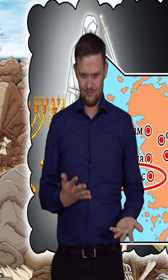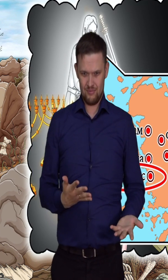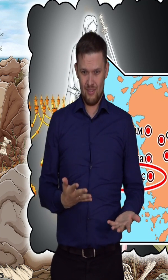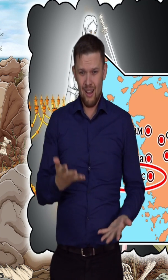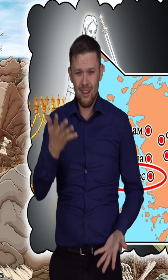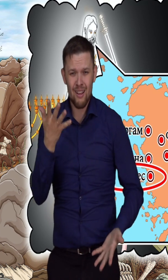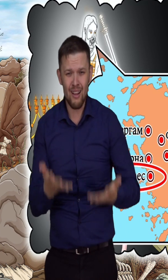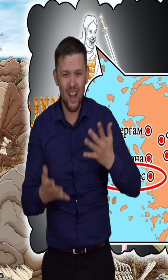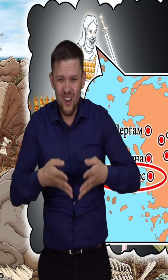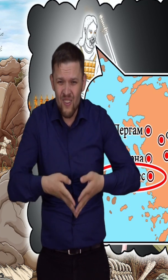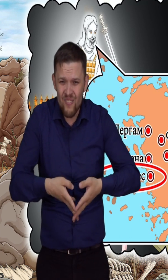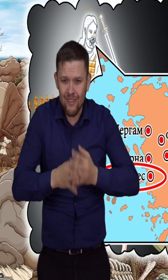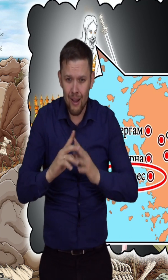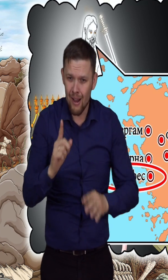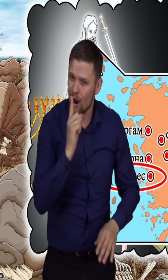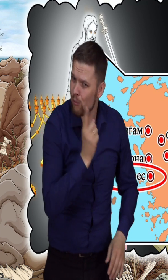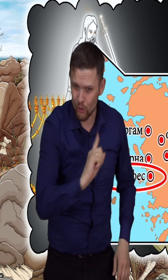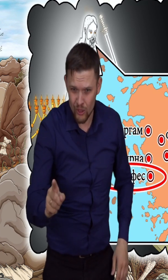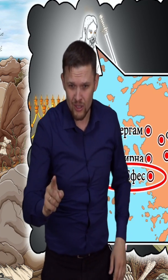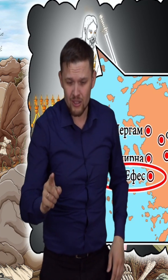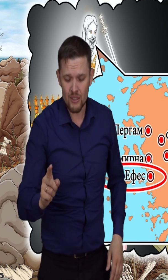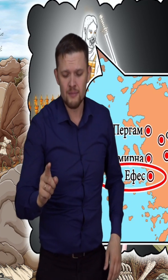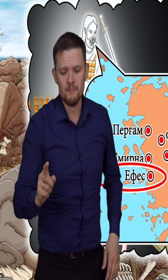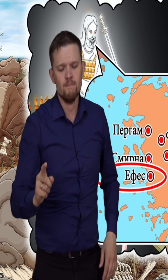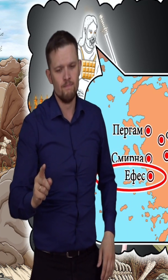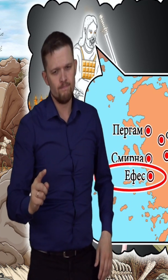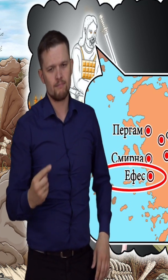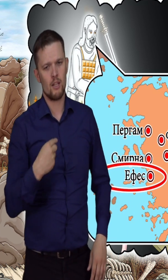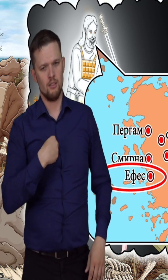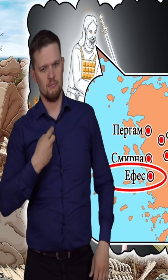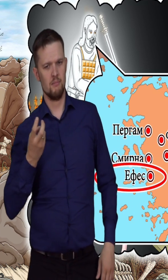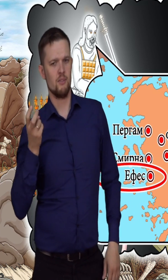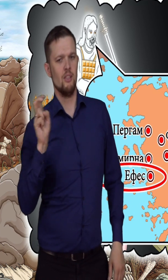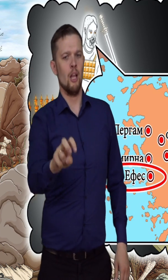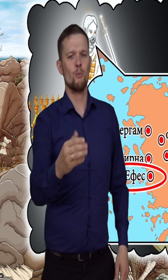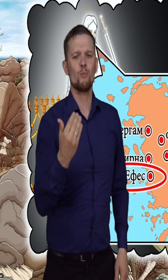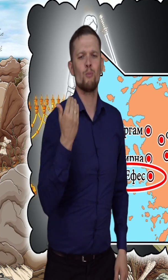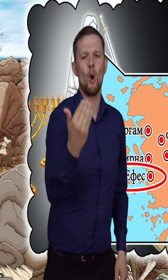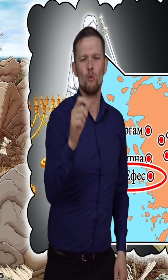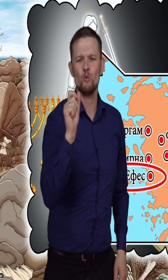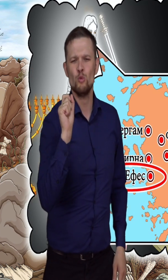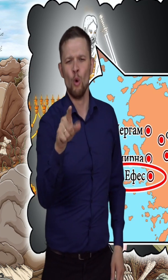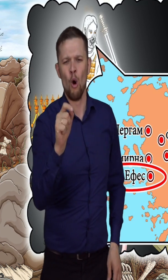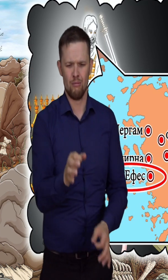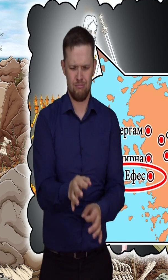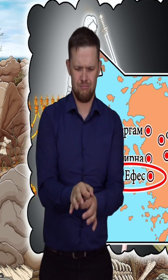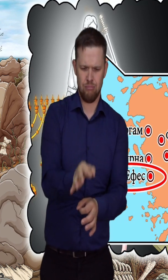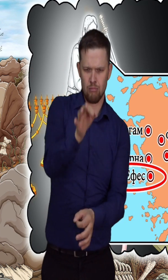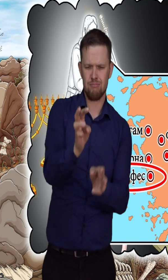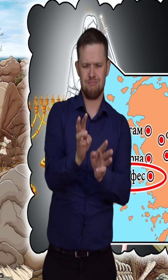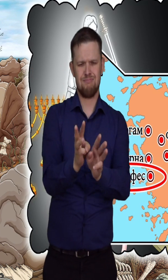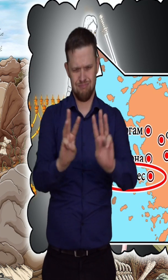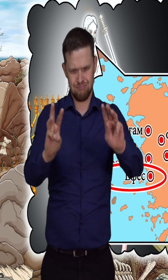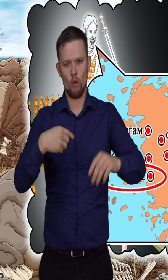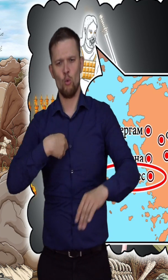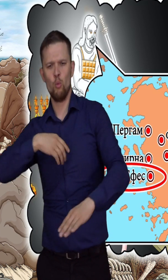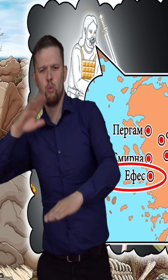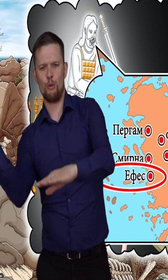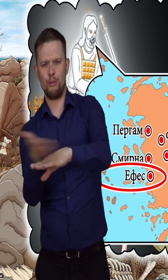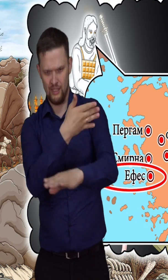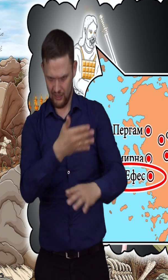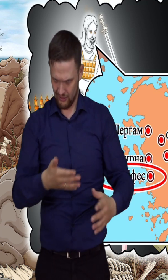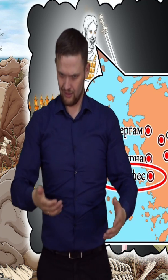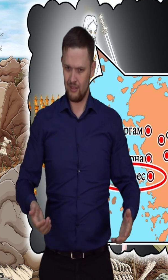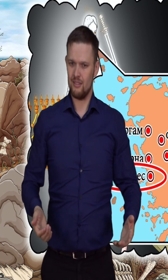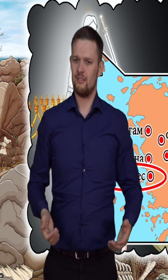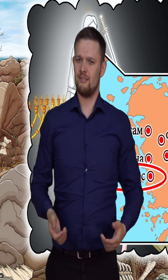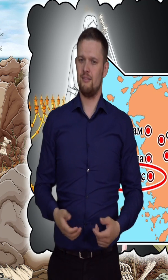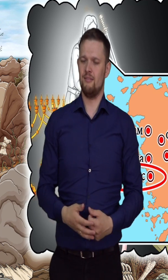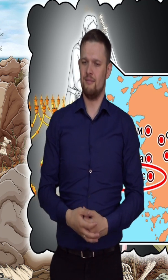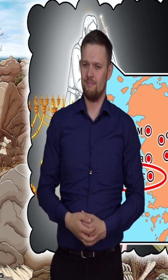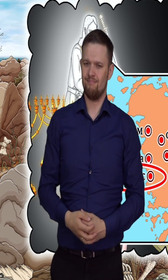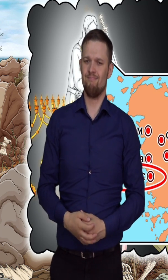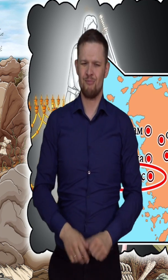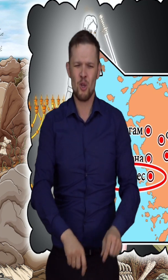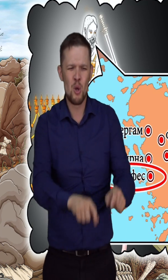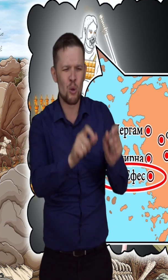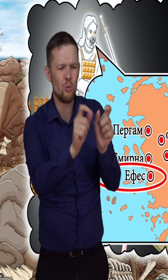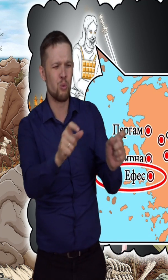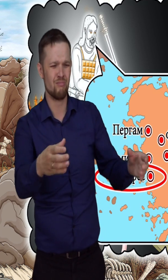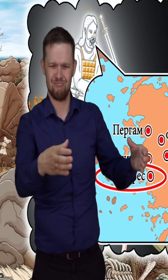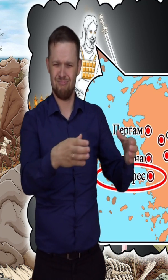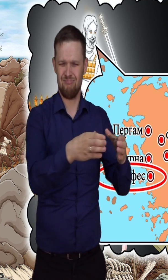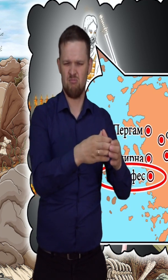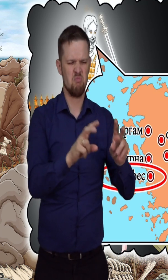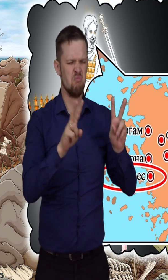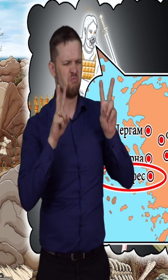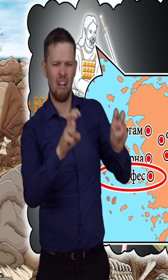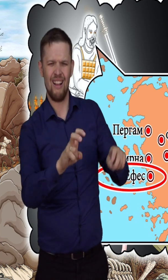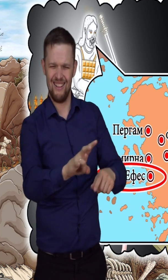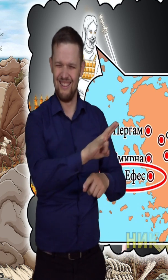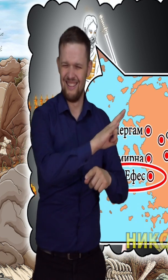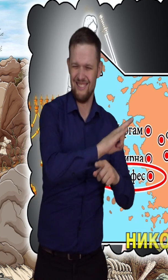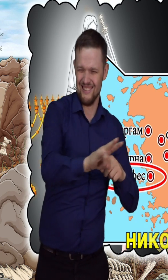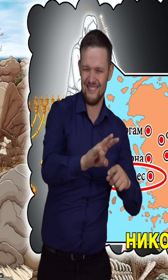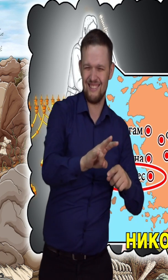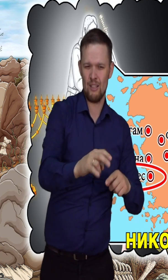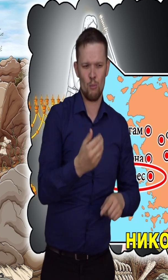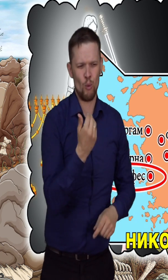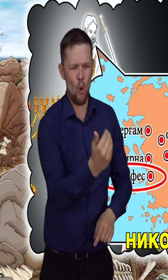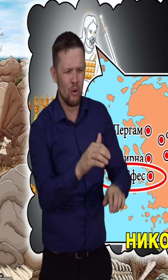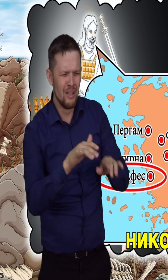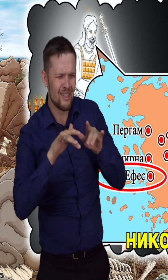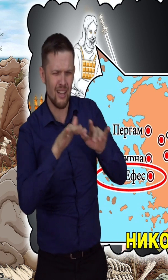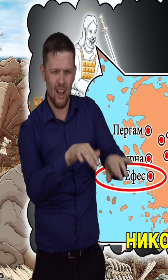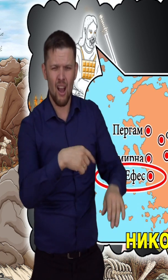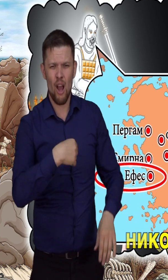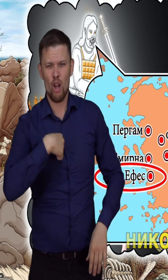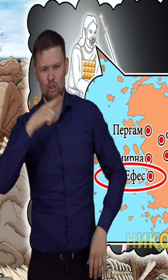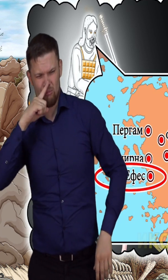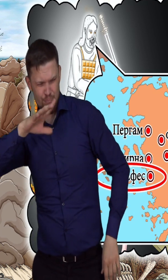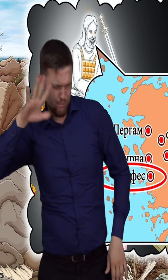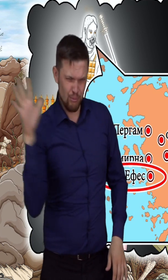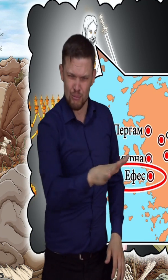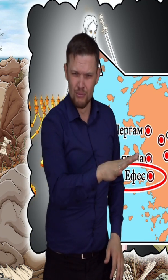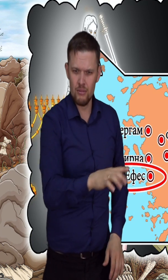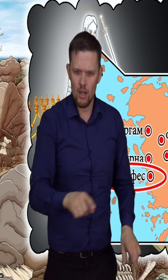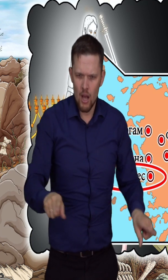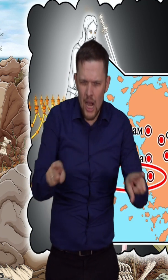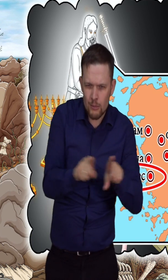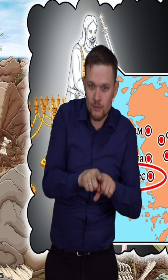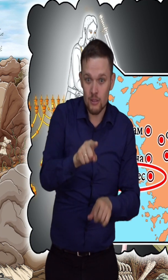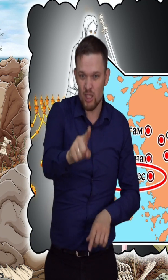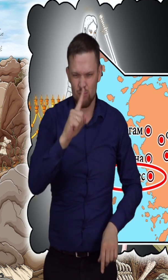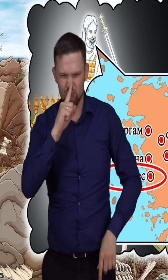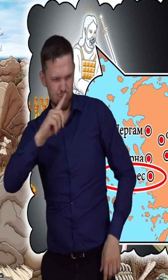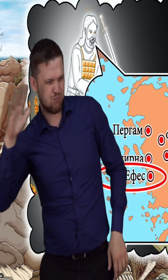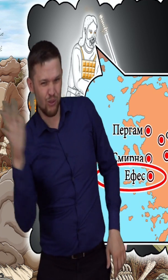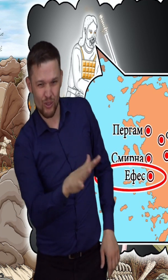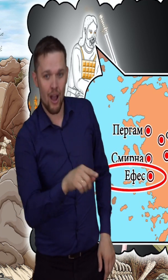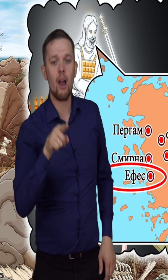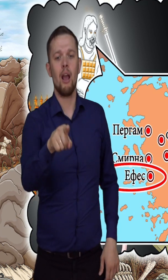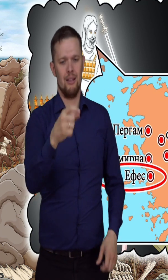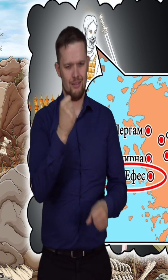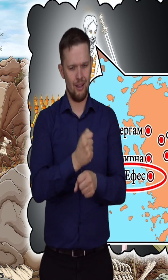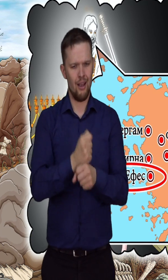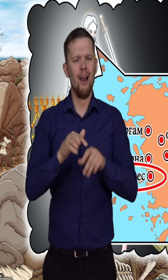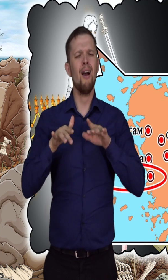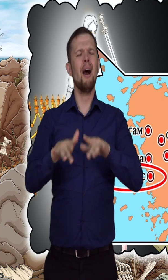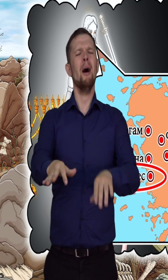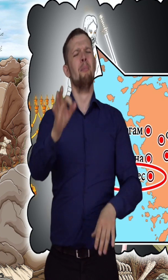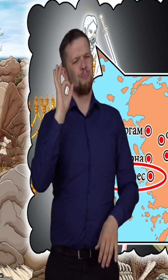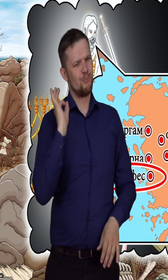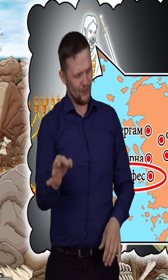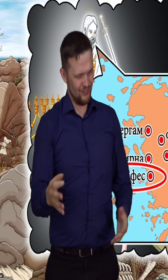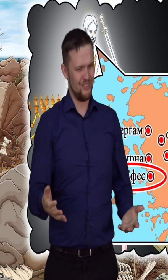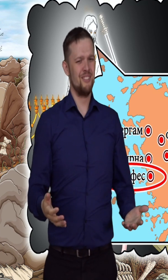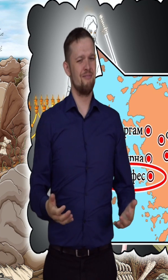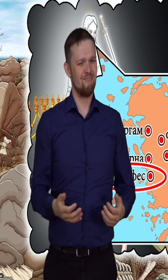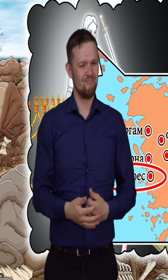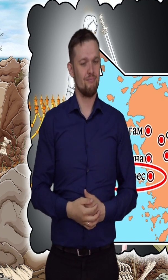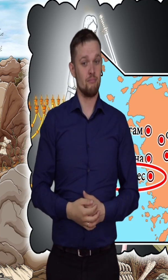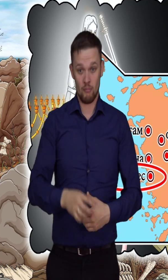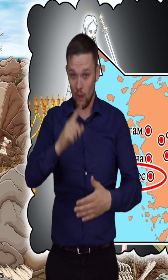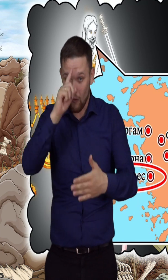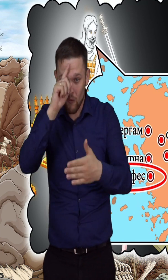But if you do not repent, I will come to you and remove your lampstand from its place.